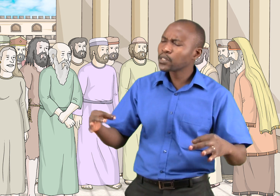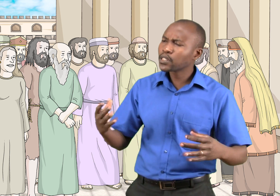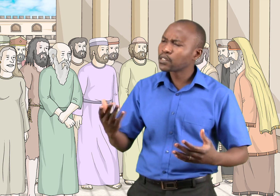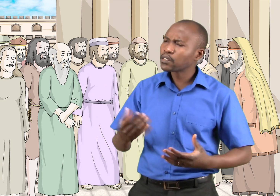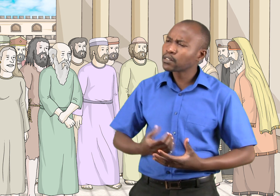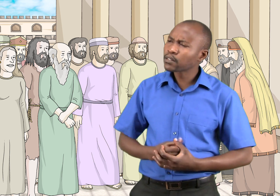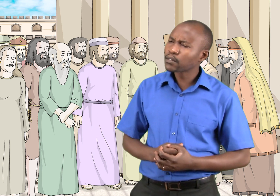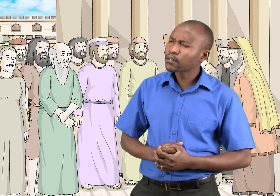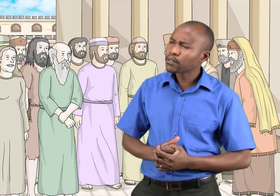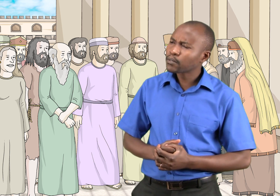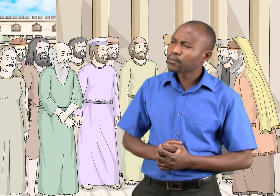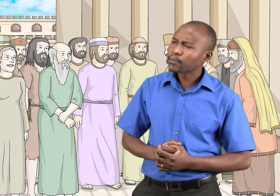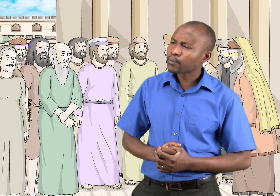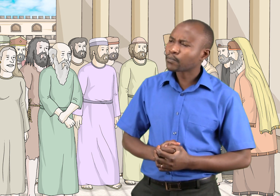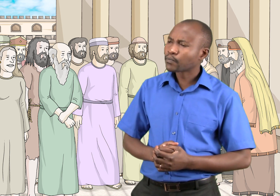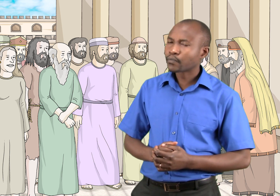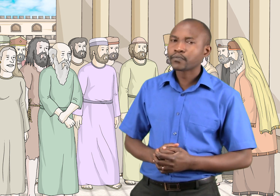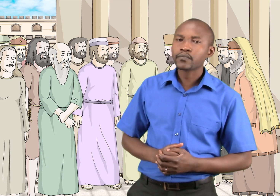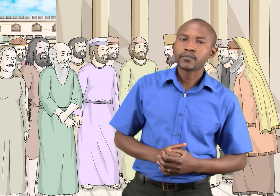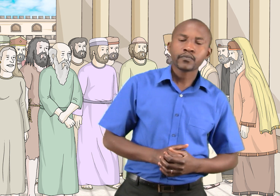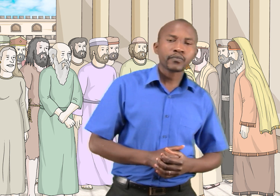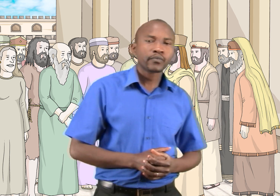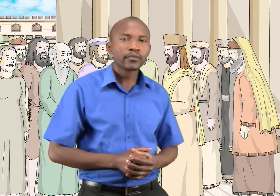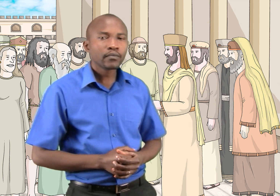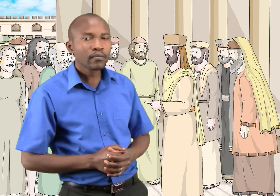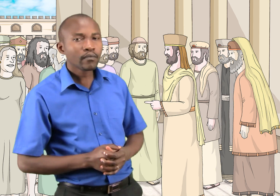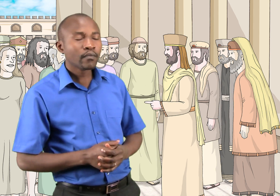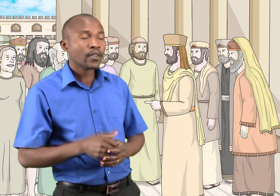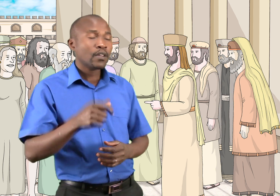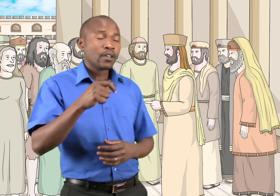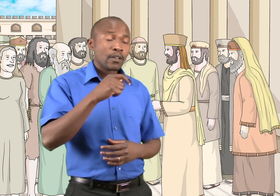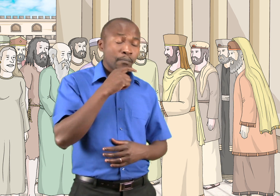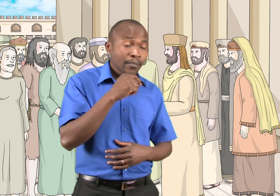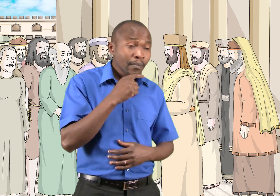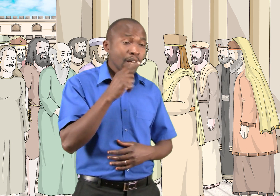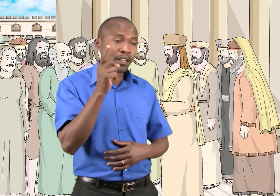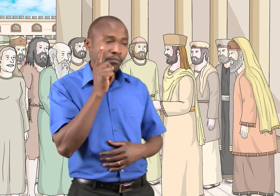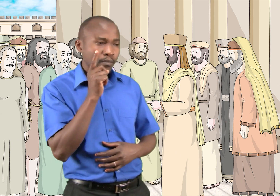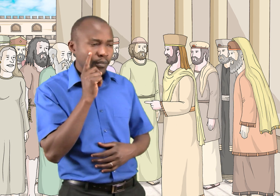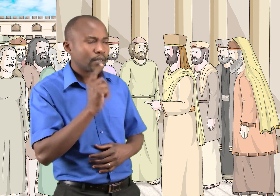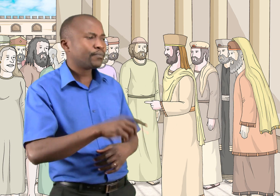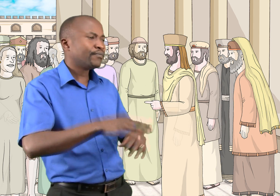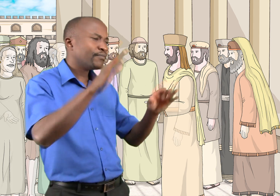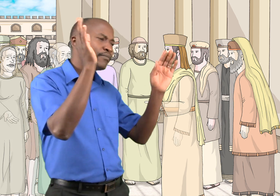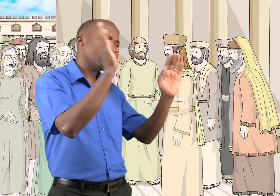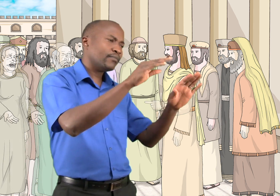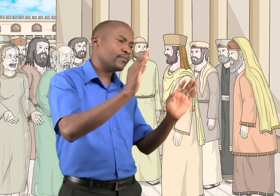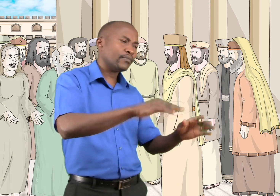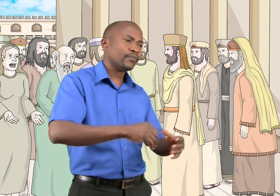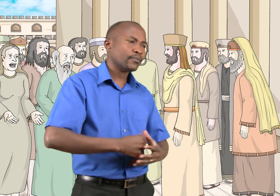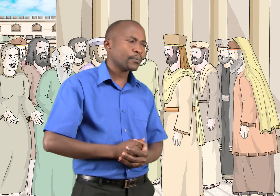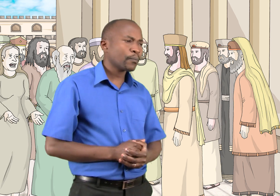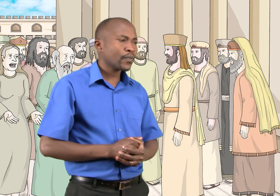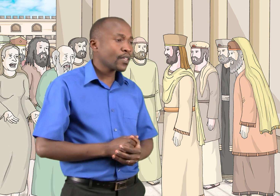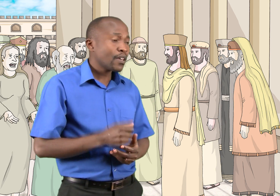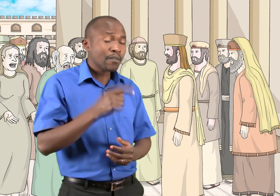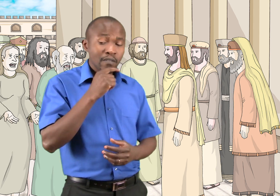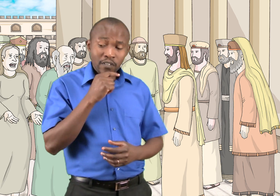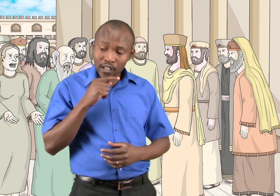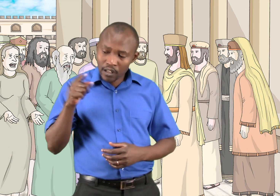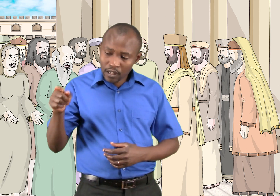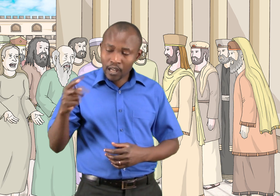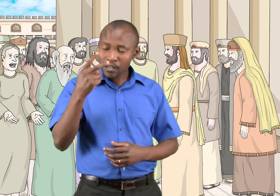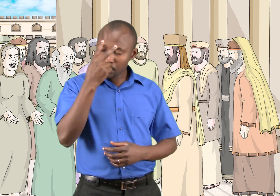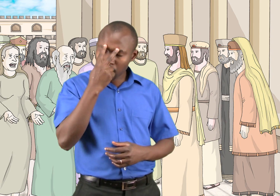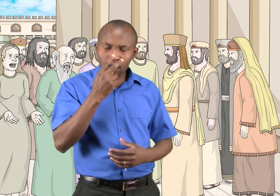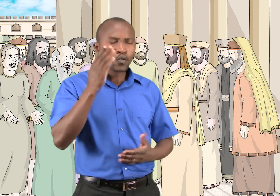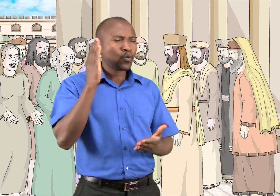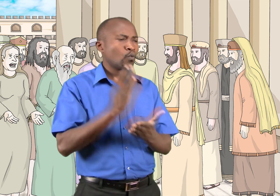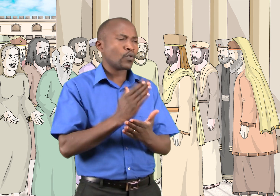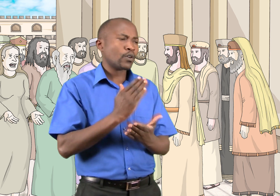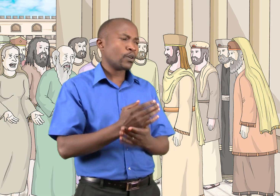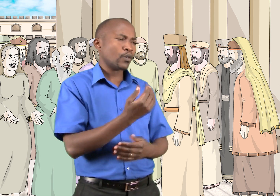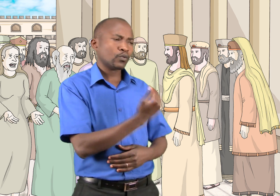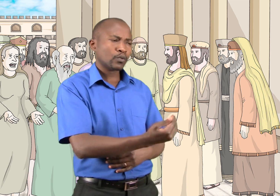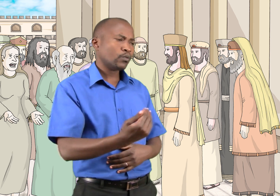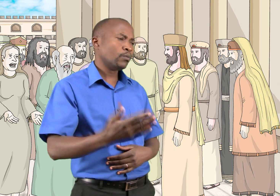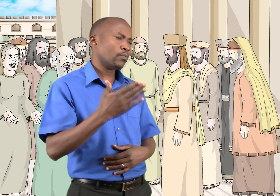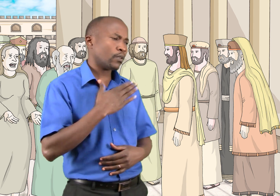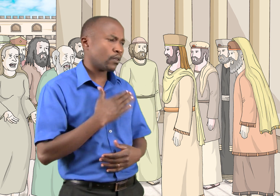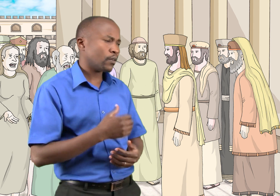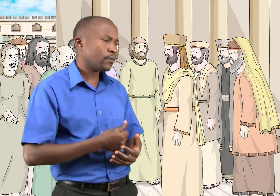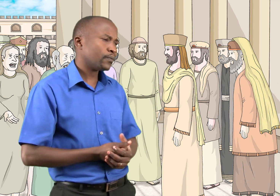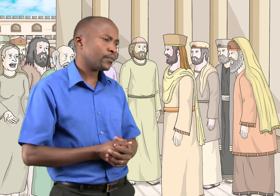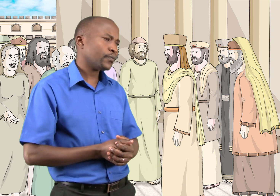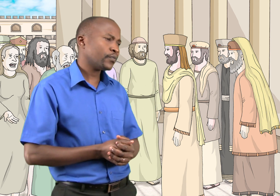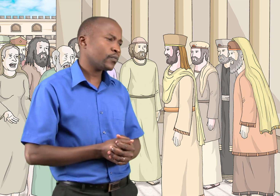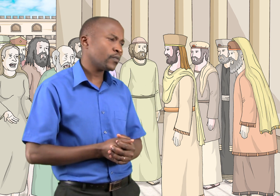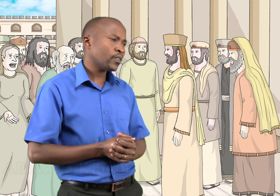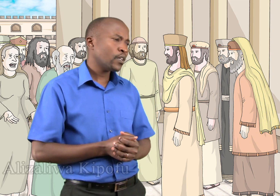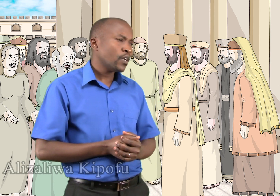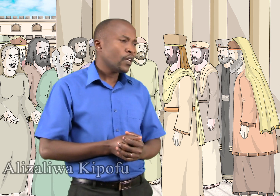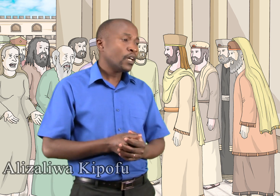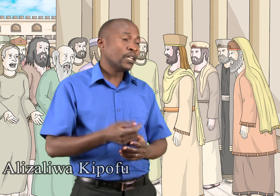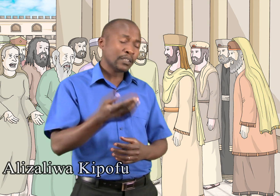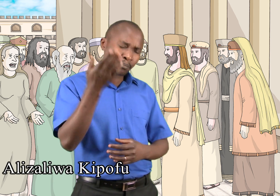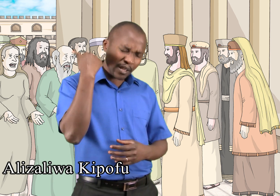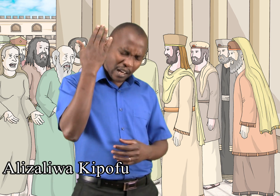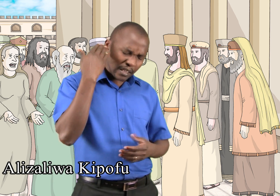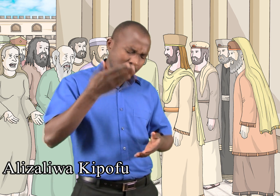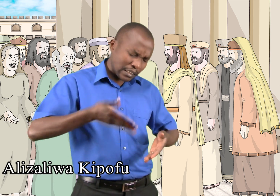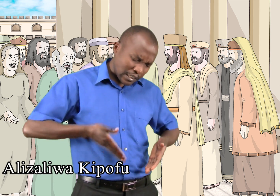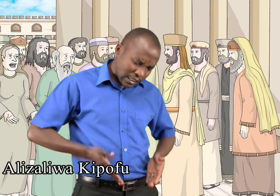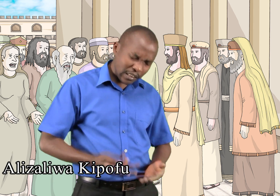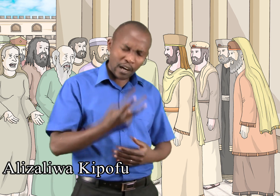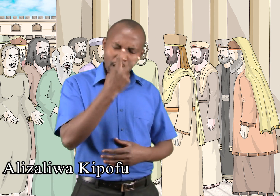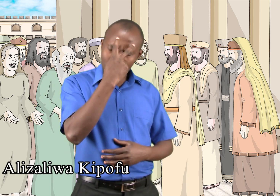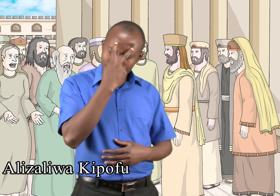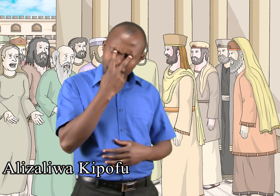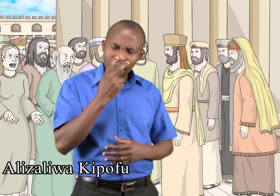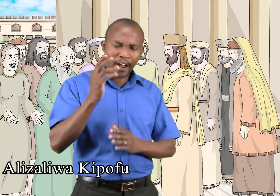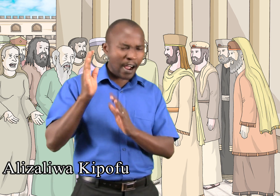So how is it that he can now see?”